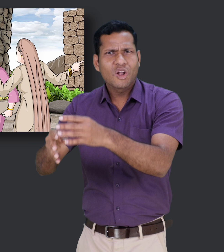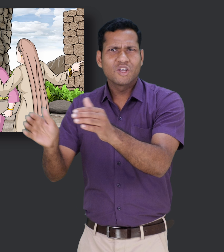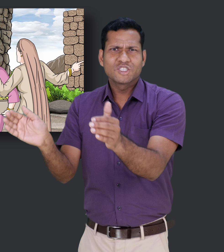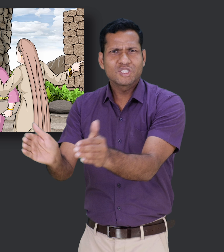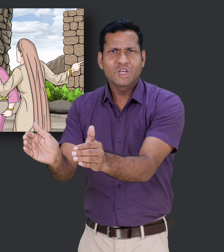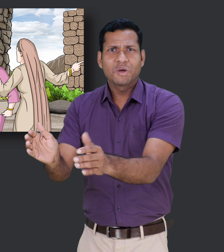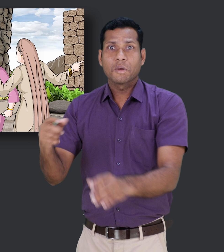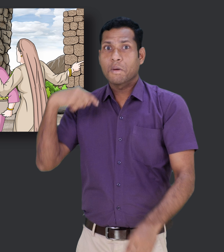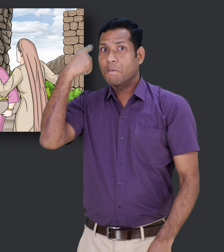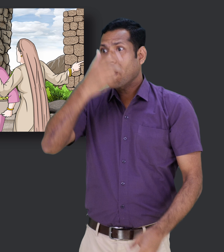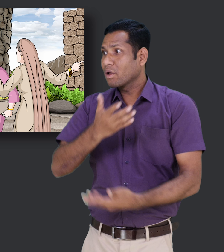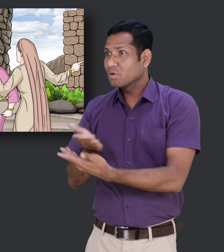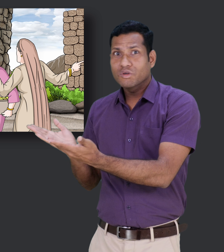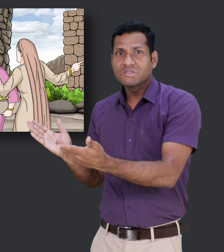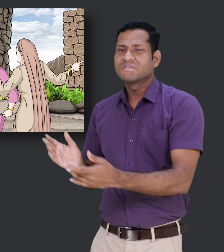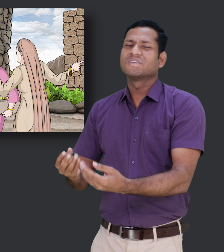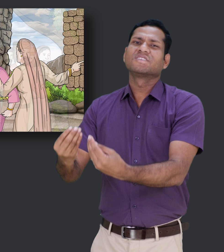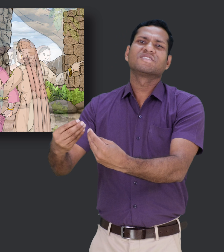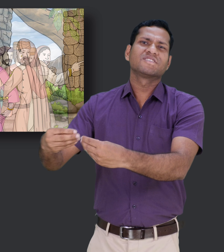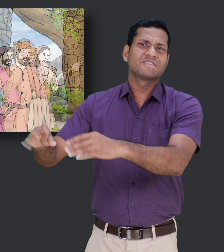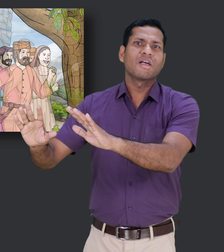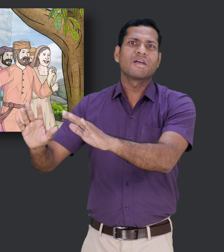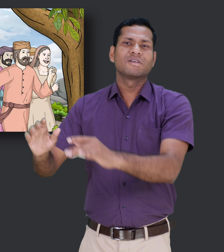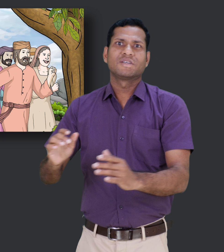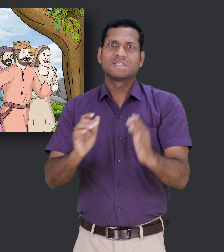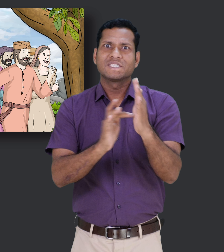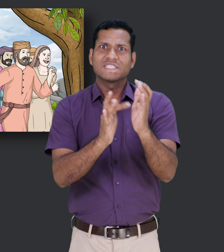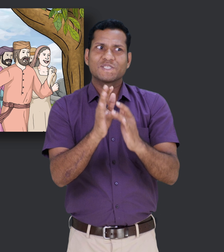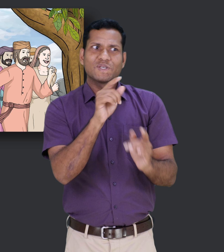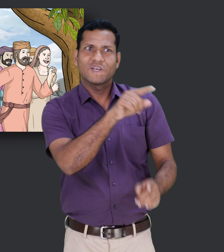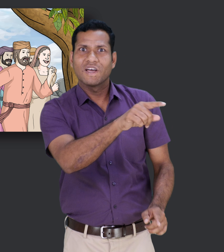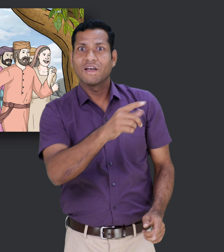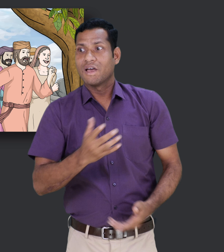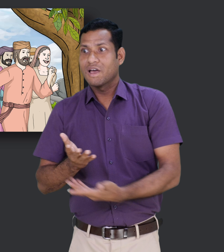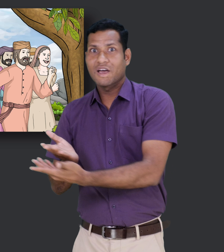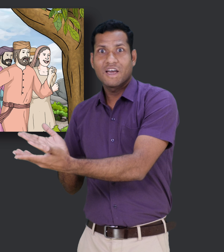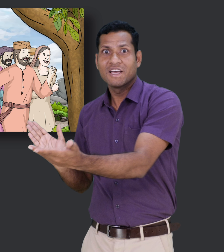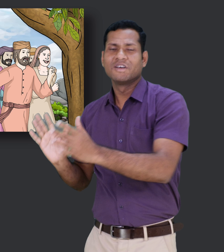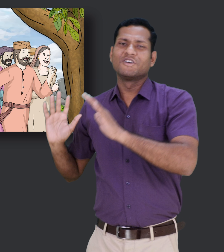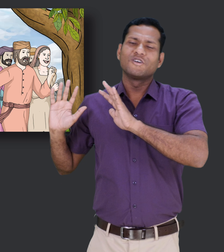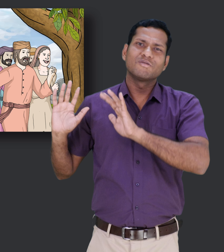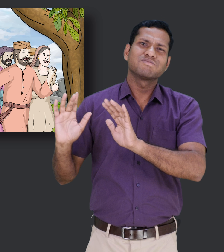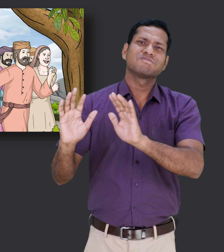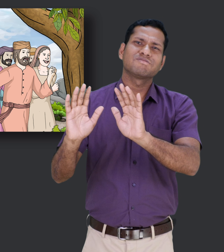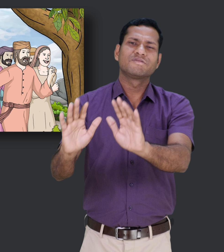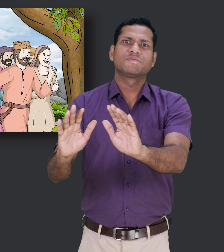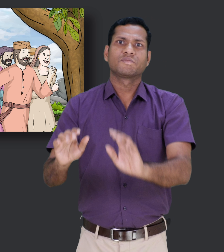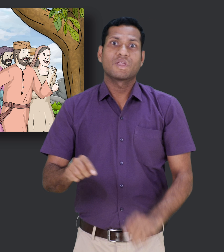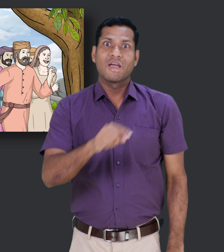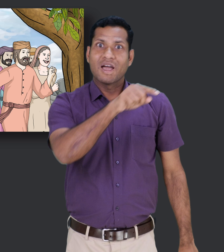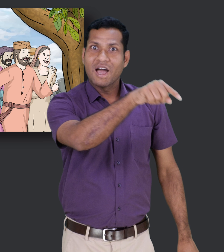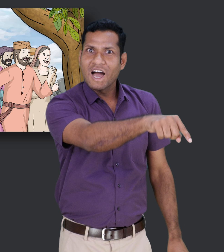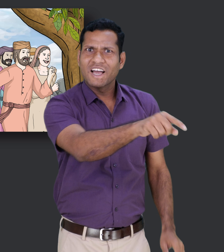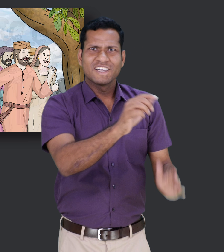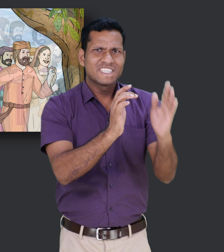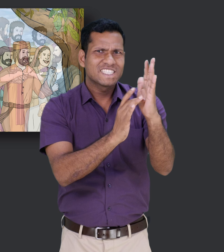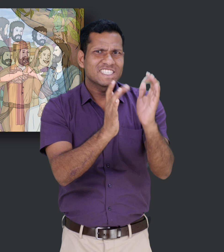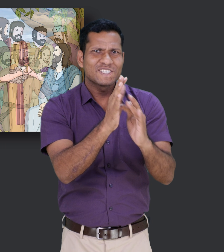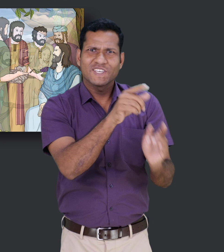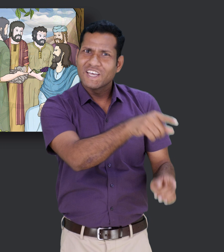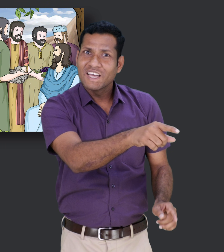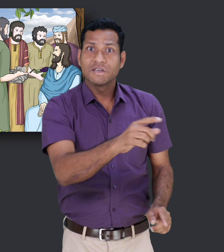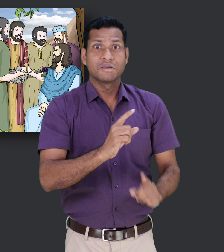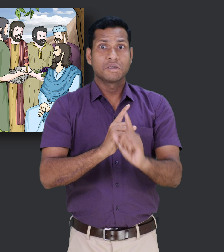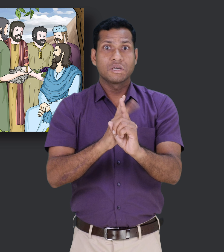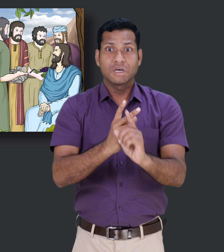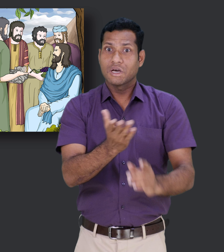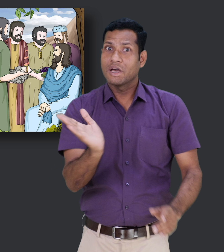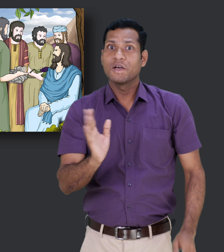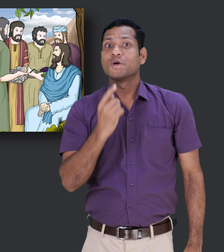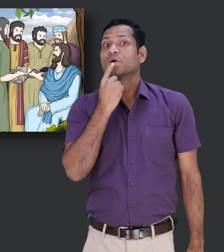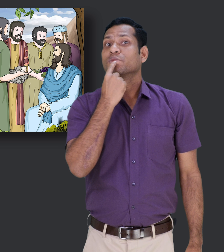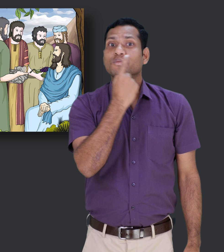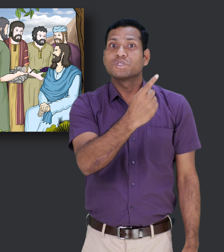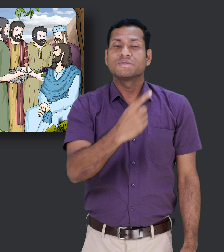So they left the town and made their way toward Jesus.